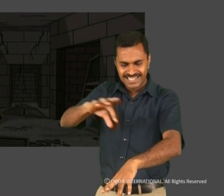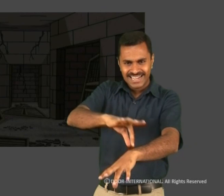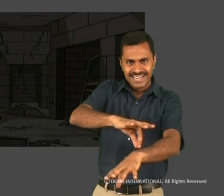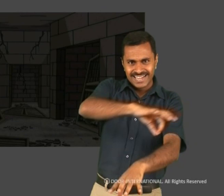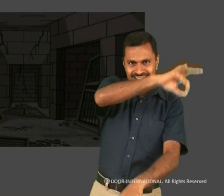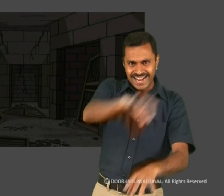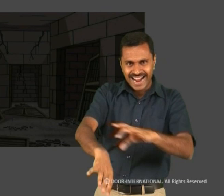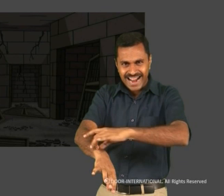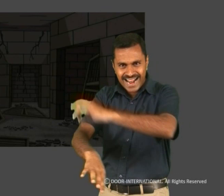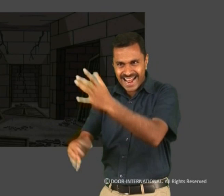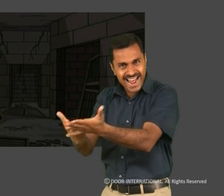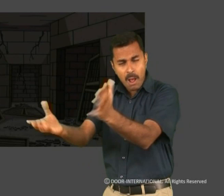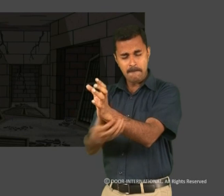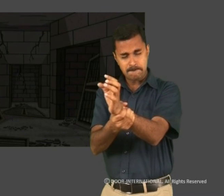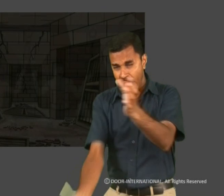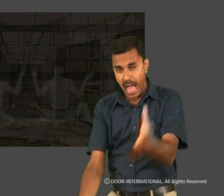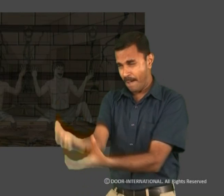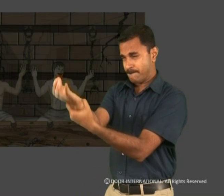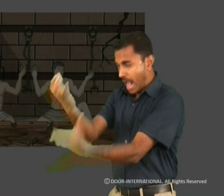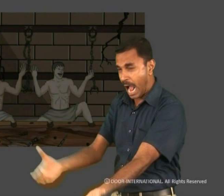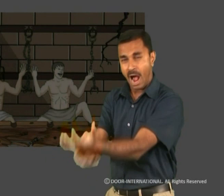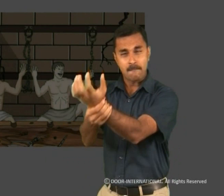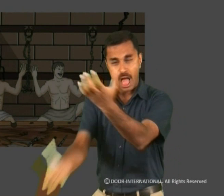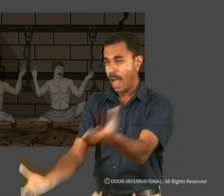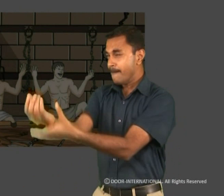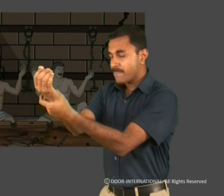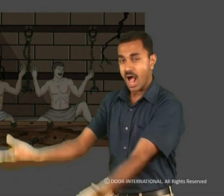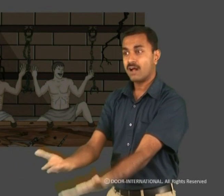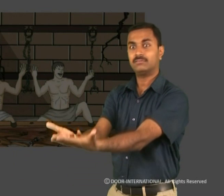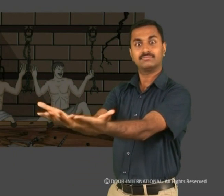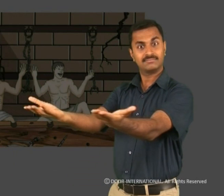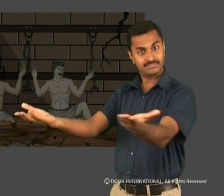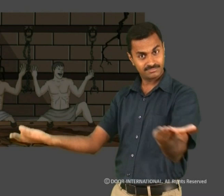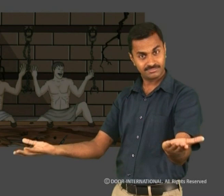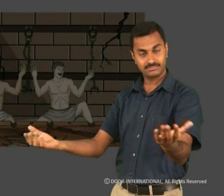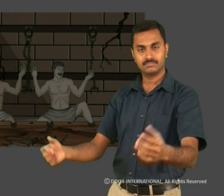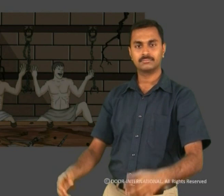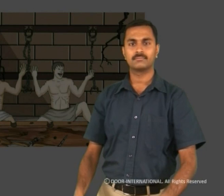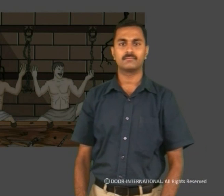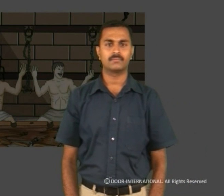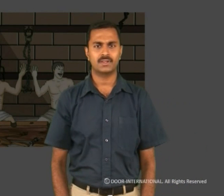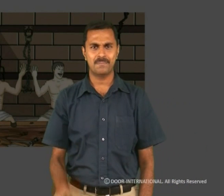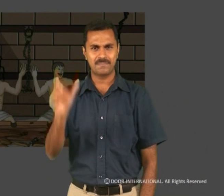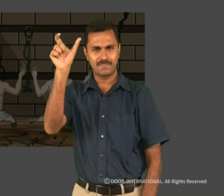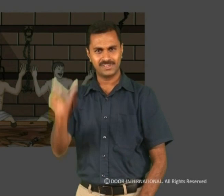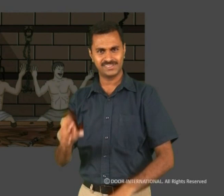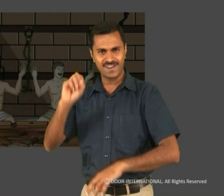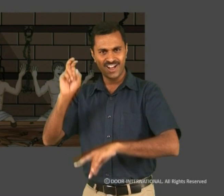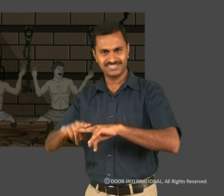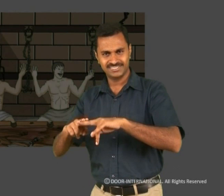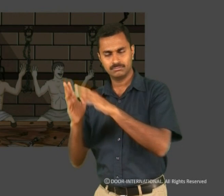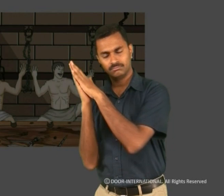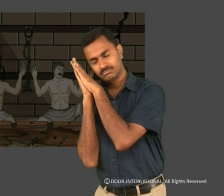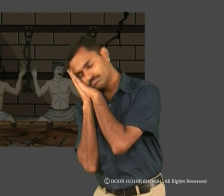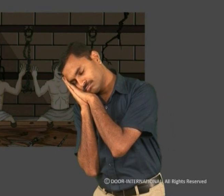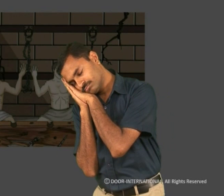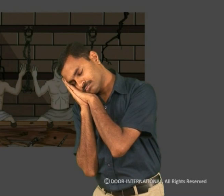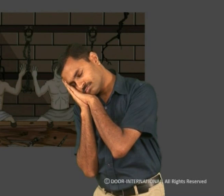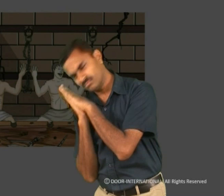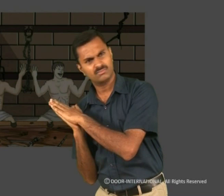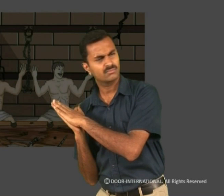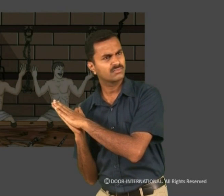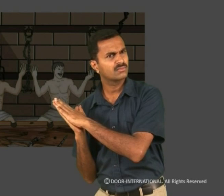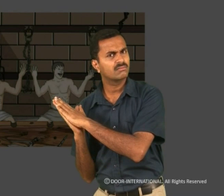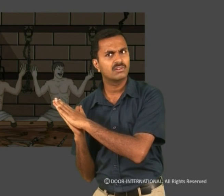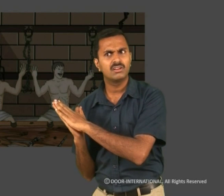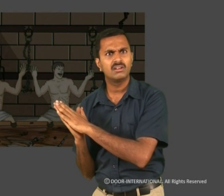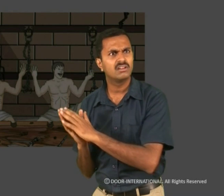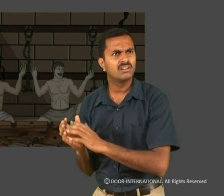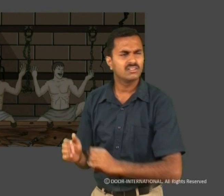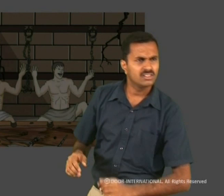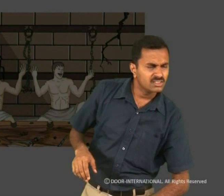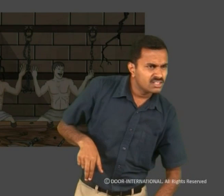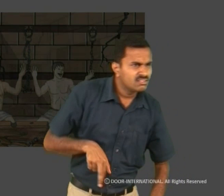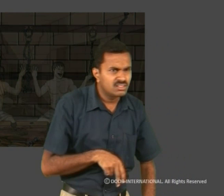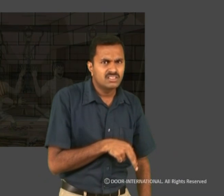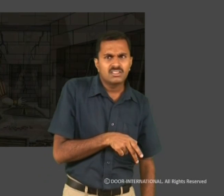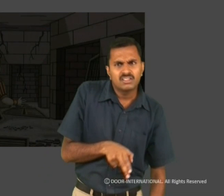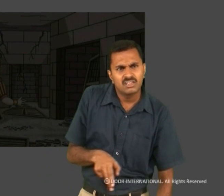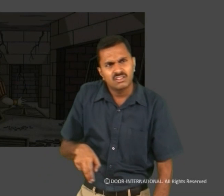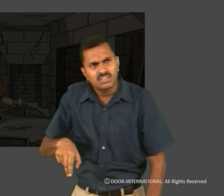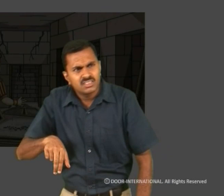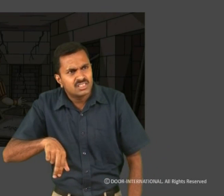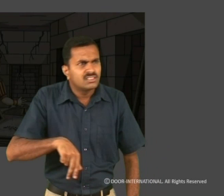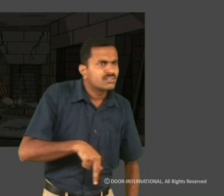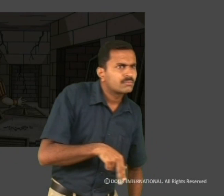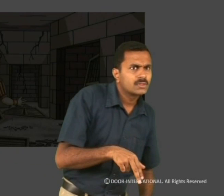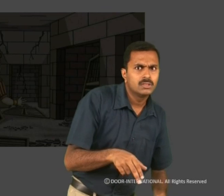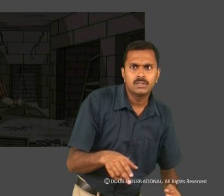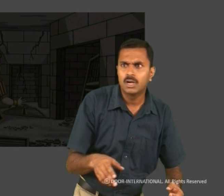At once all the doors flew open and everyone’s chains came loose.